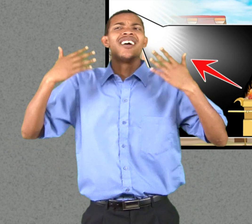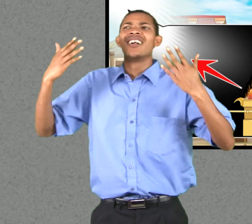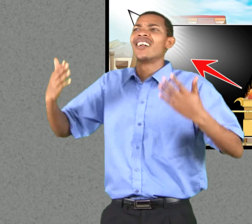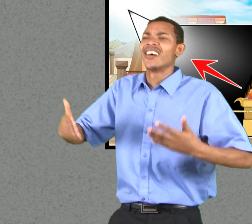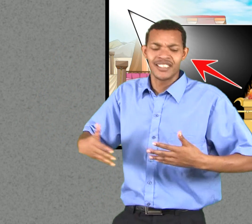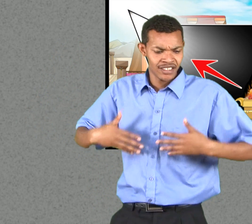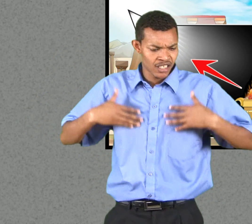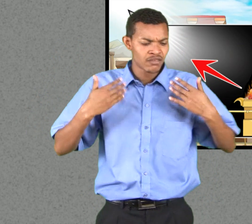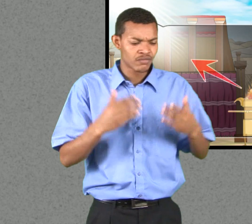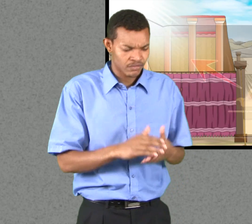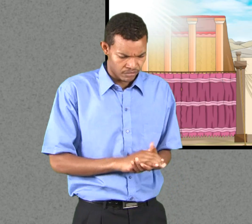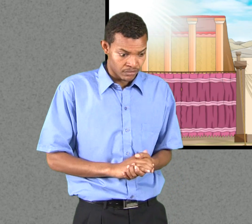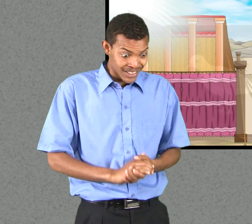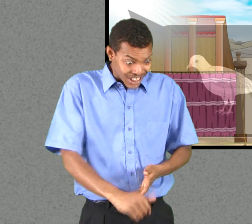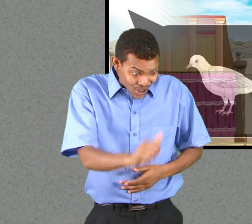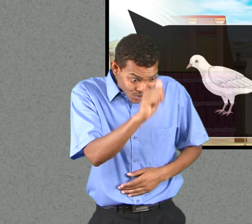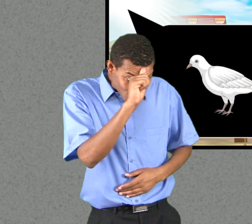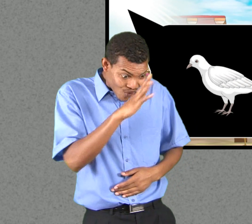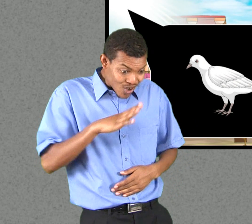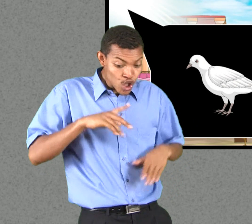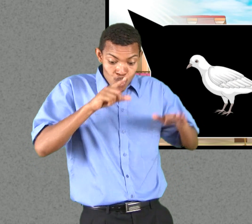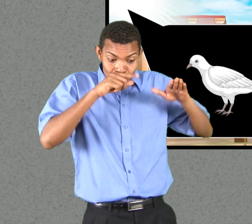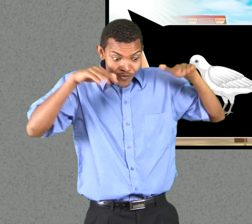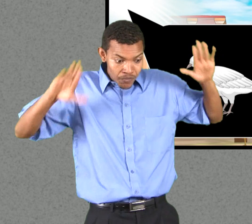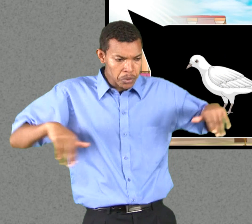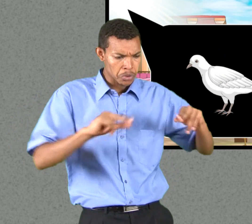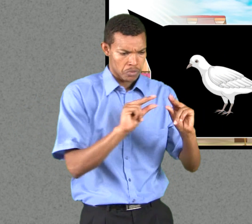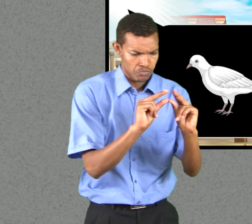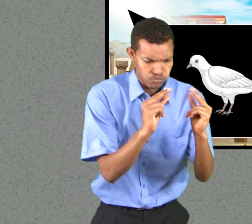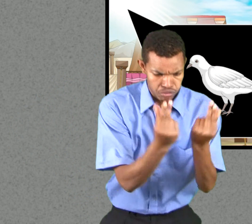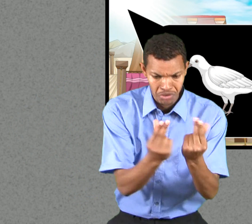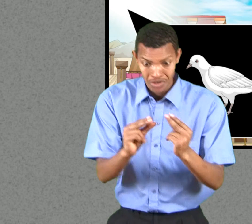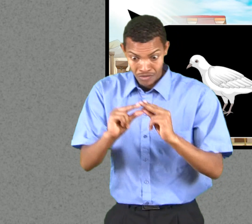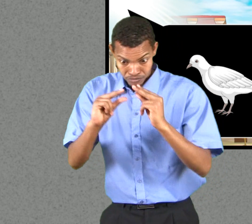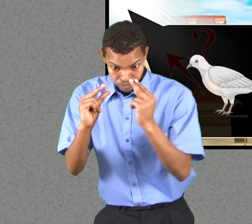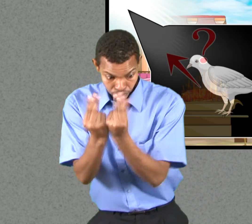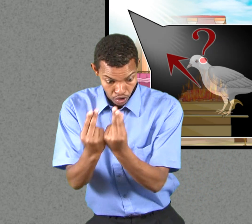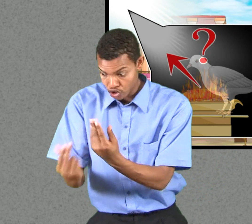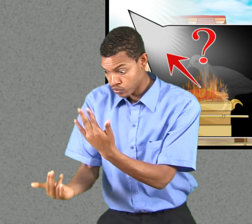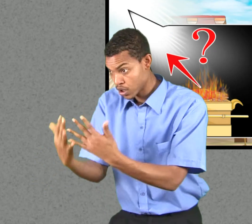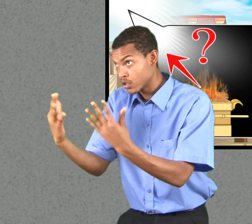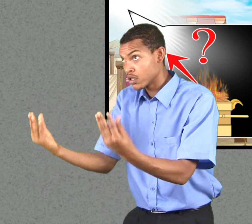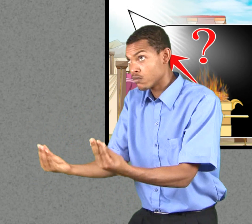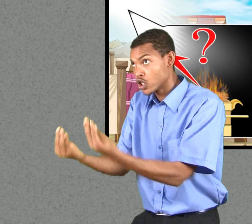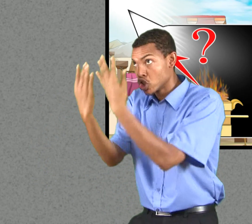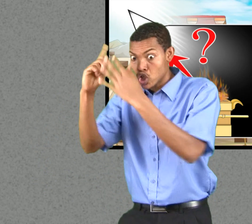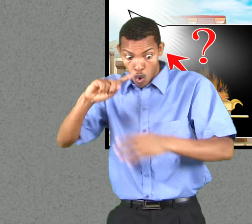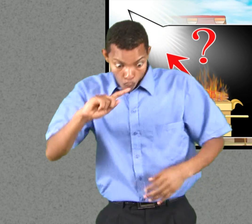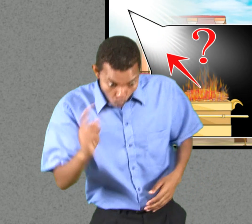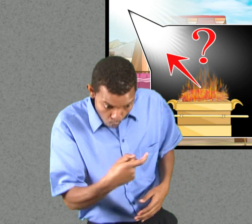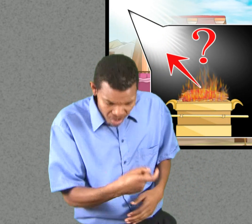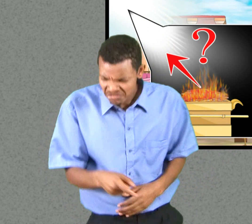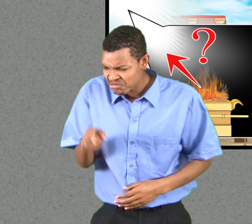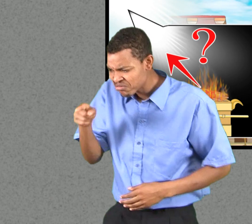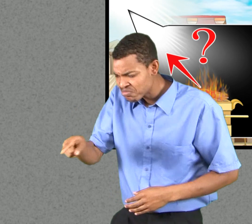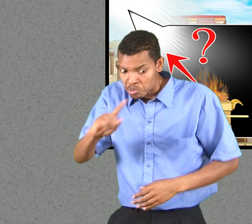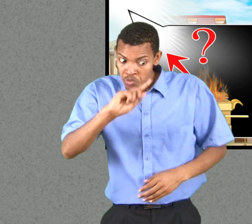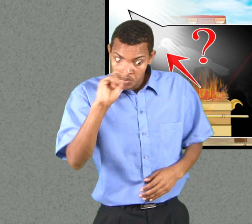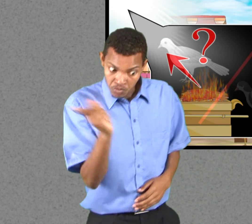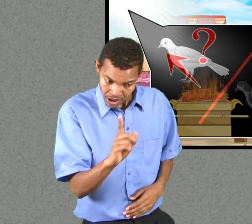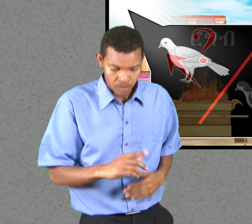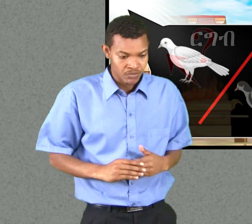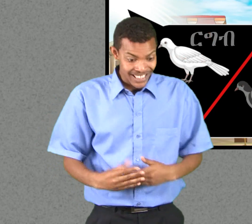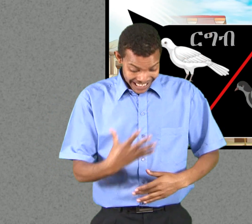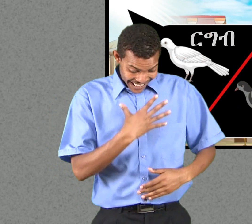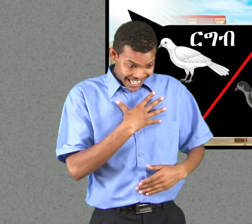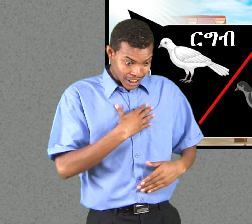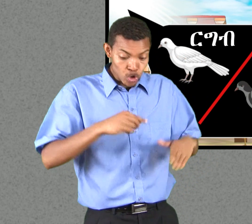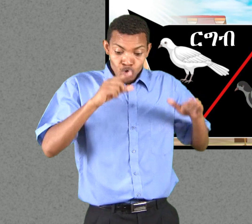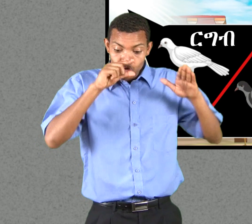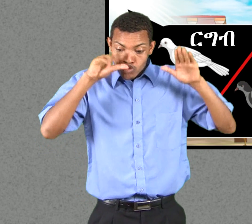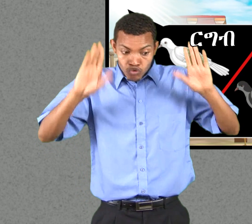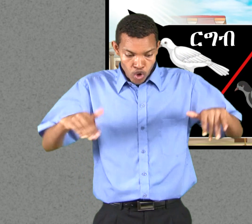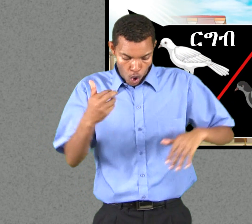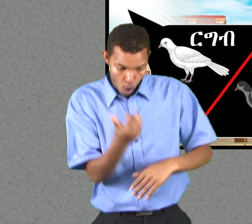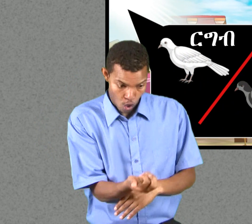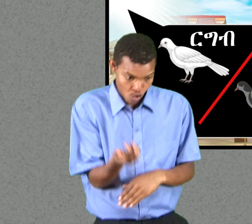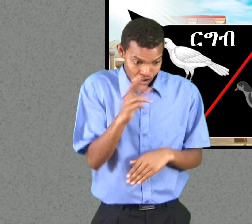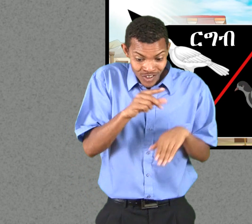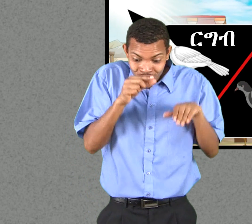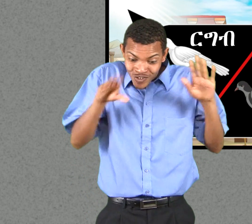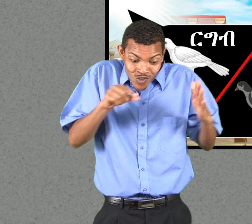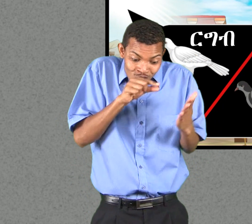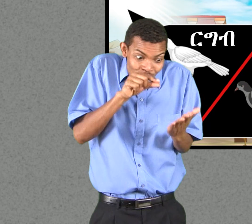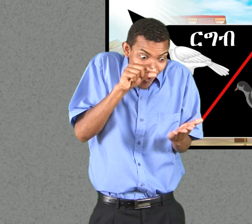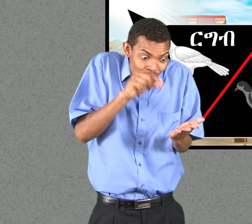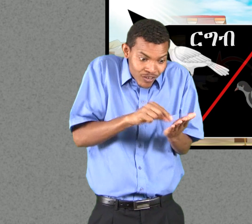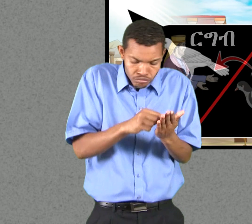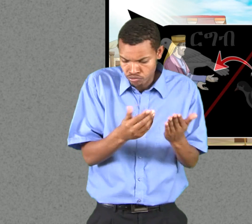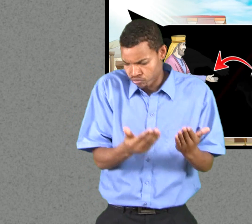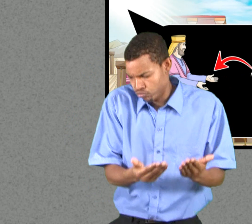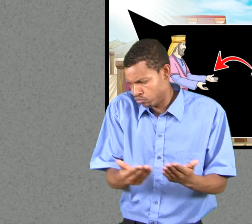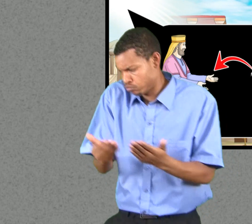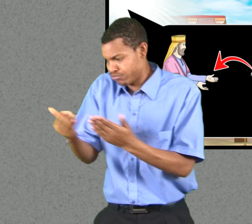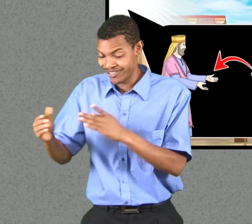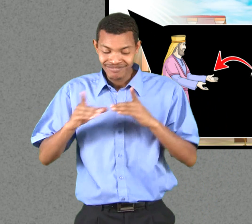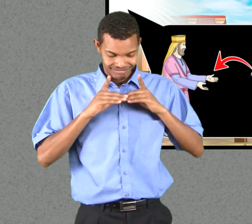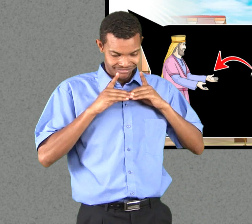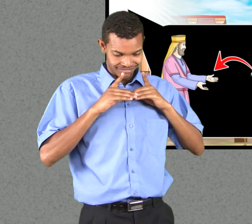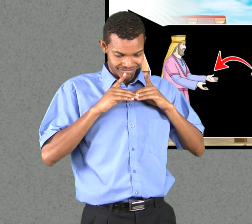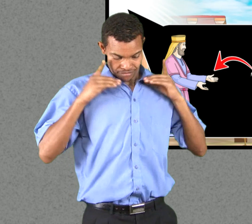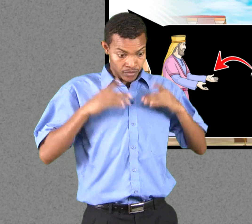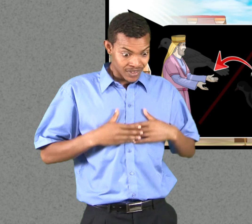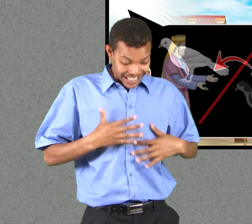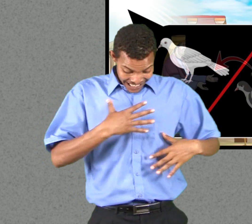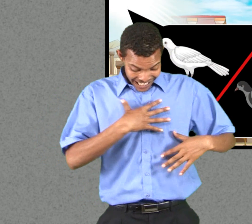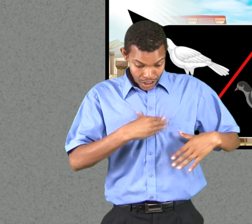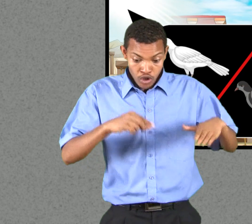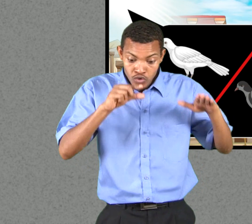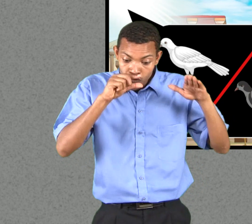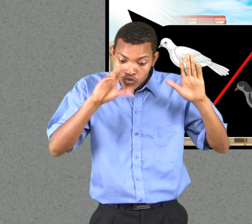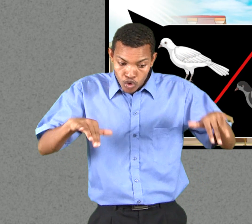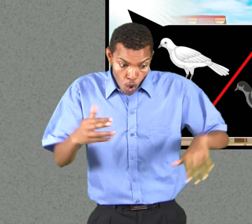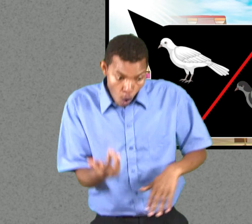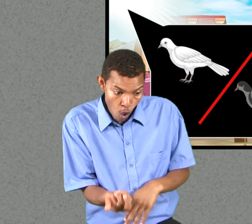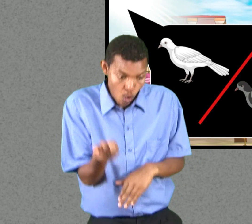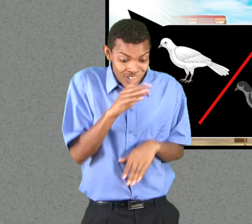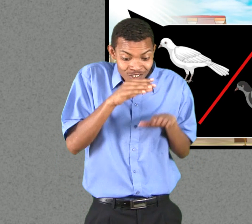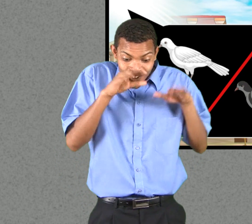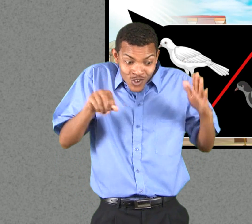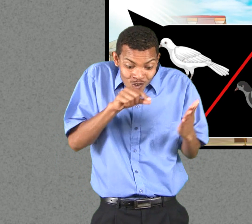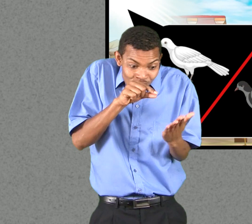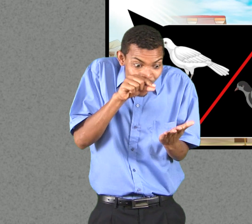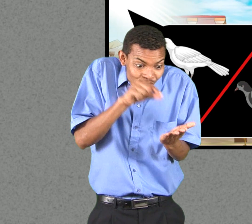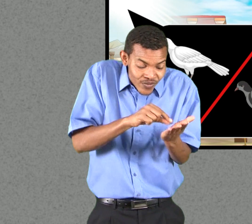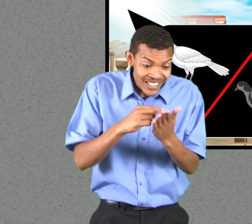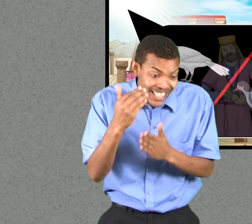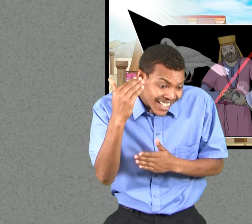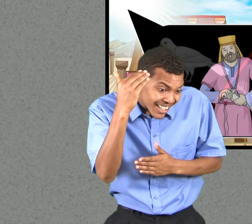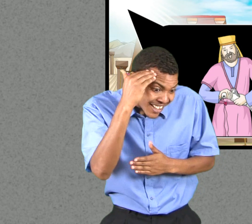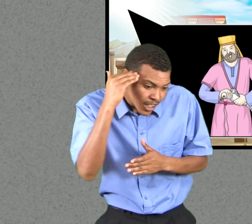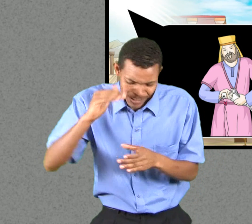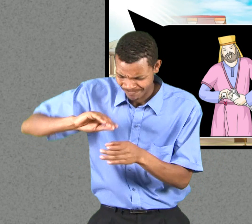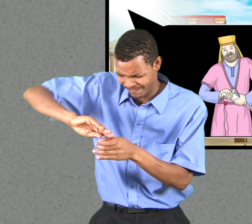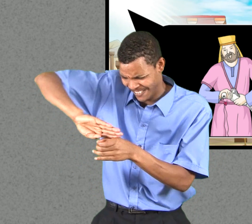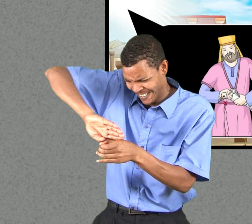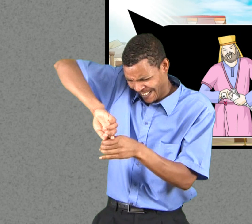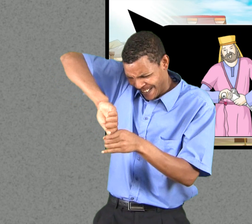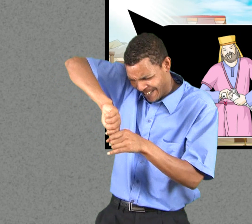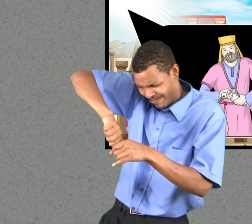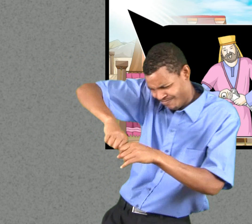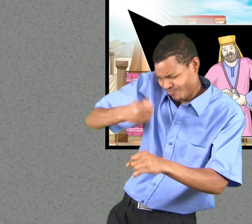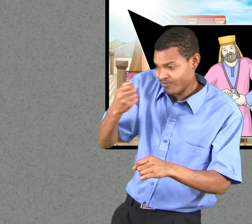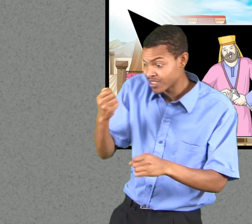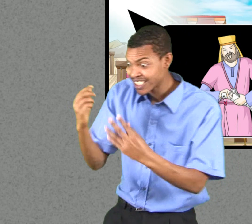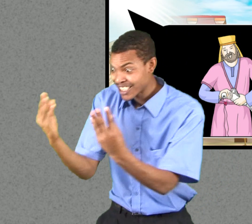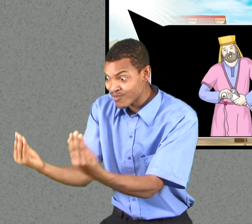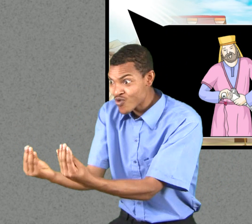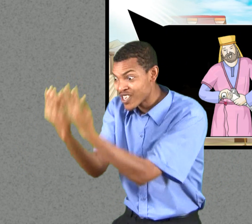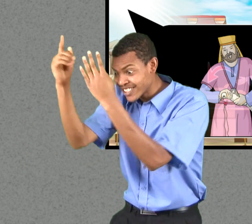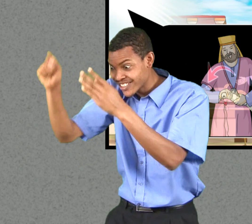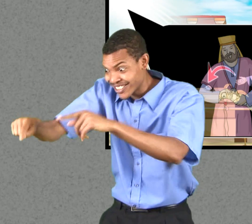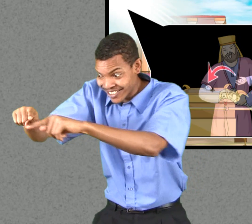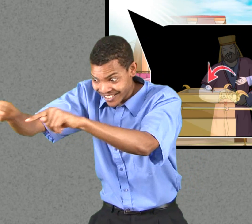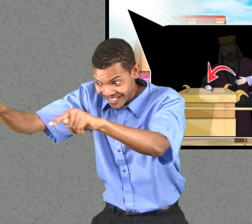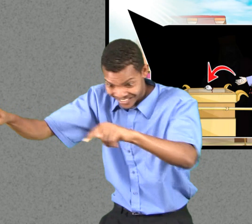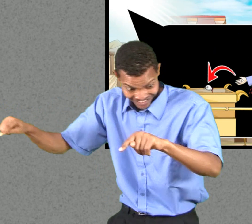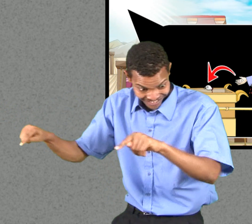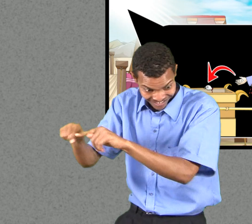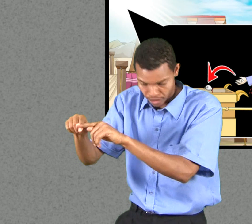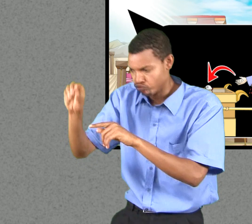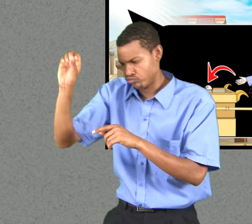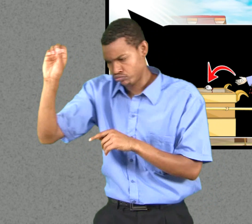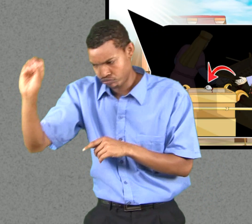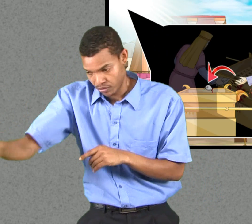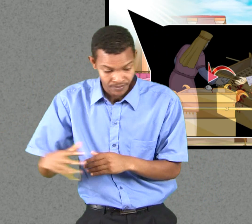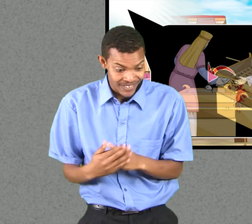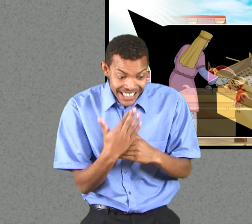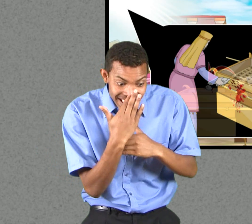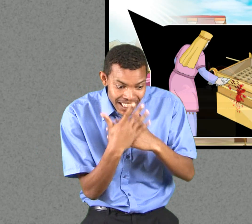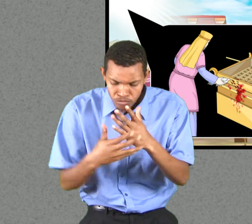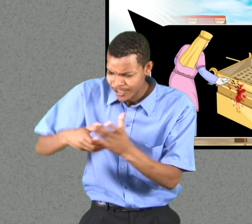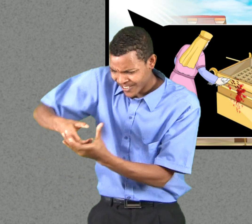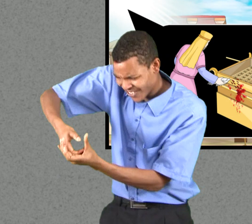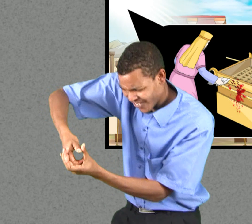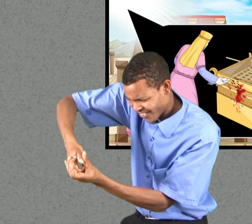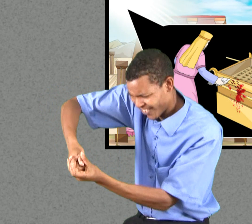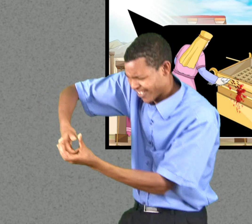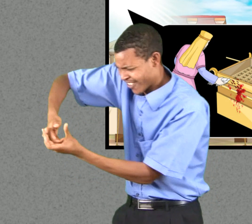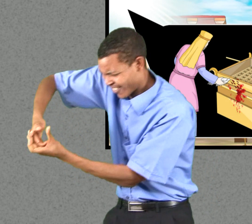If, instead, one’s offering to the LORD is a burnt offering of birds, he is to present a turtledove or a young pigeon. Then the priest shall bring it to the altar, twist off its head, and burn it on the altar;